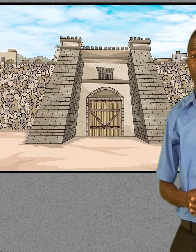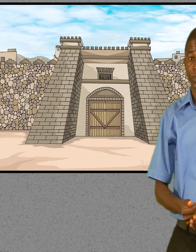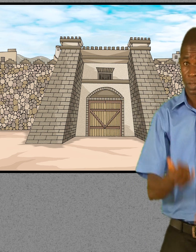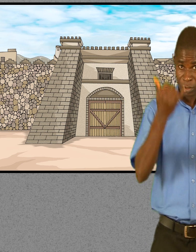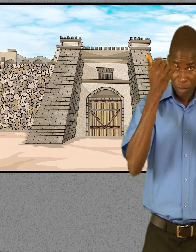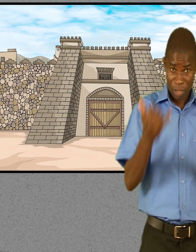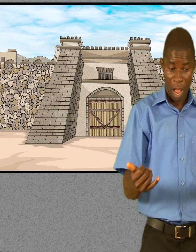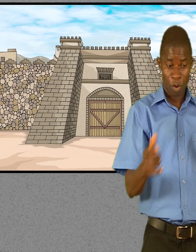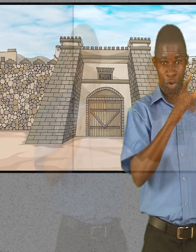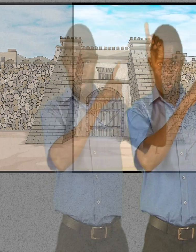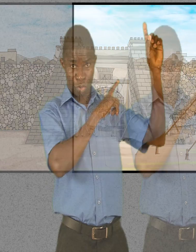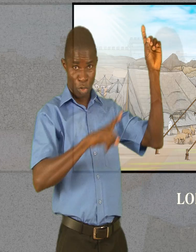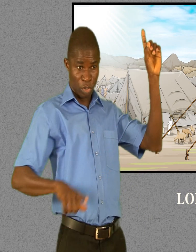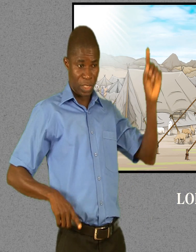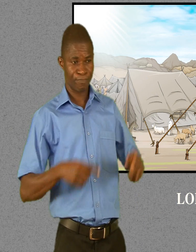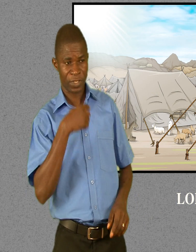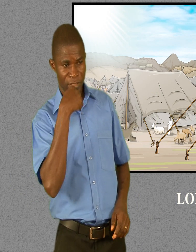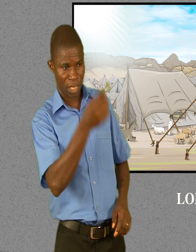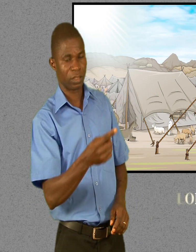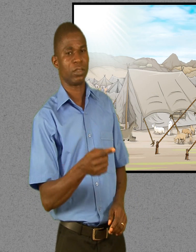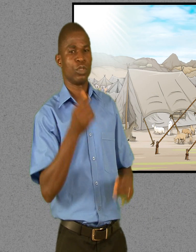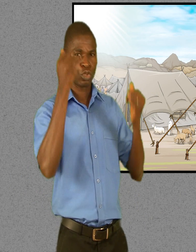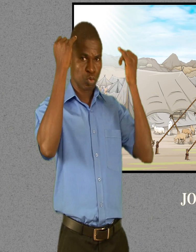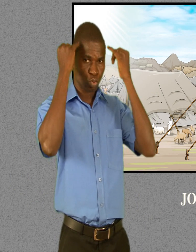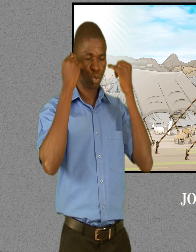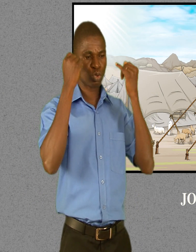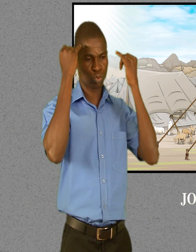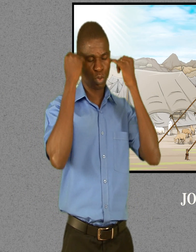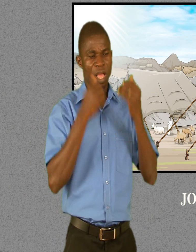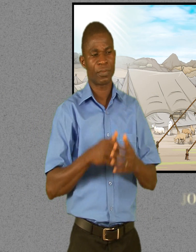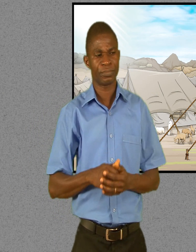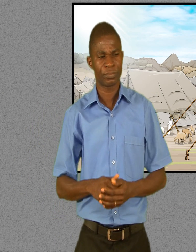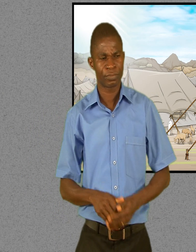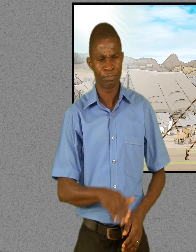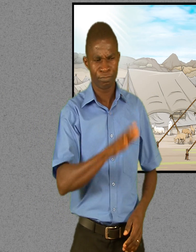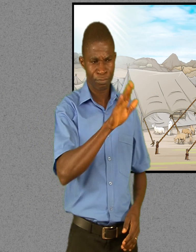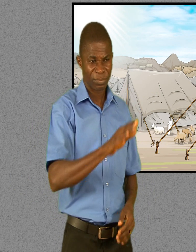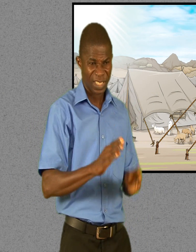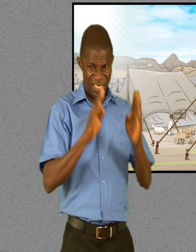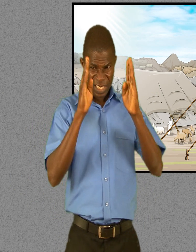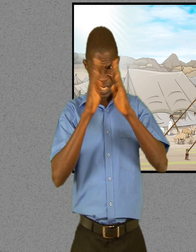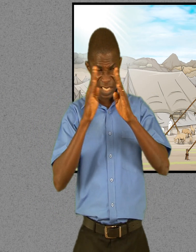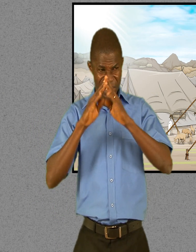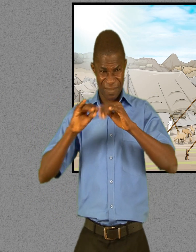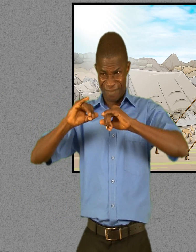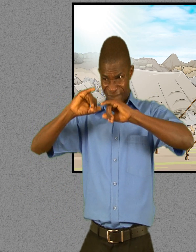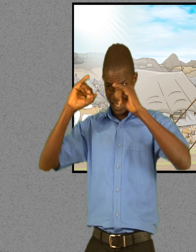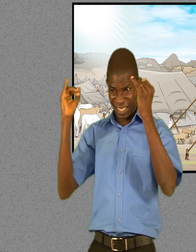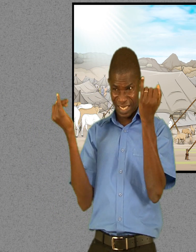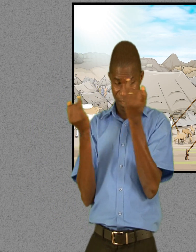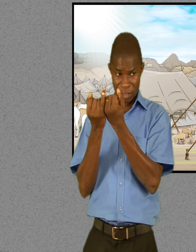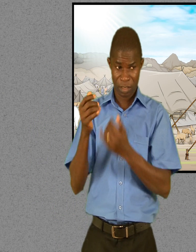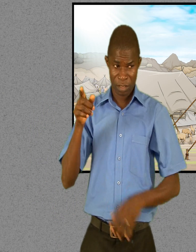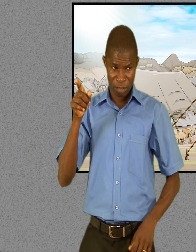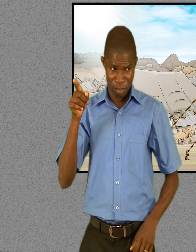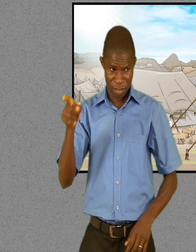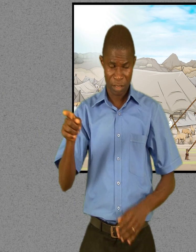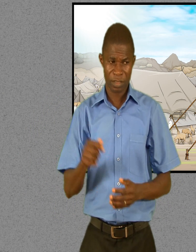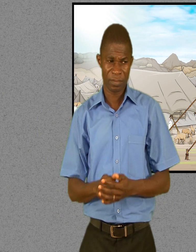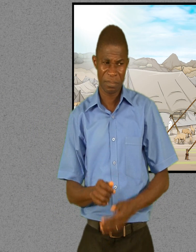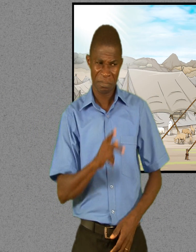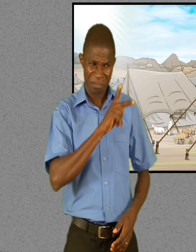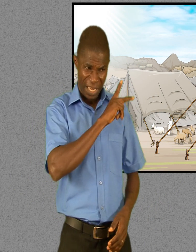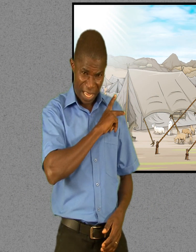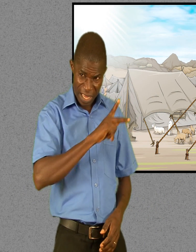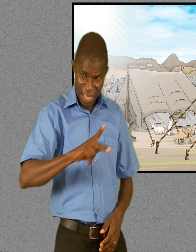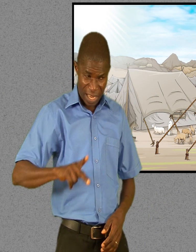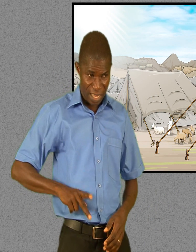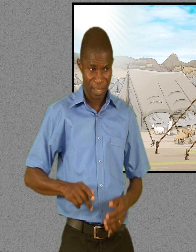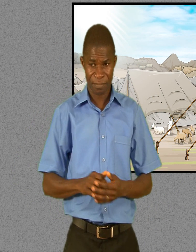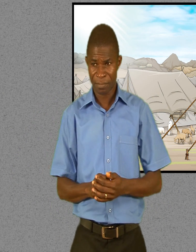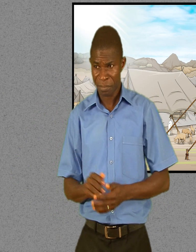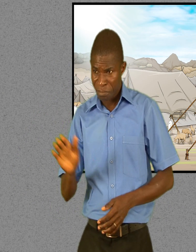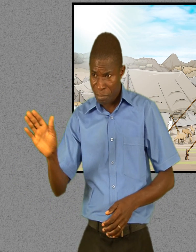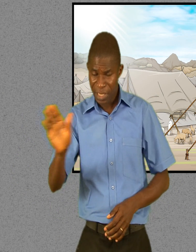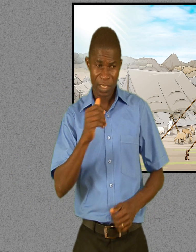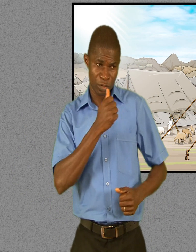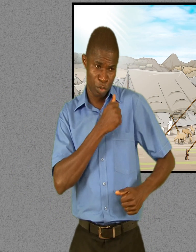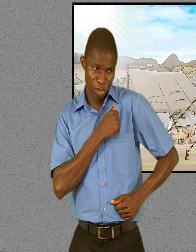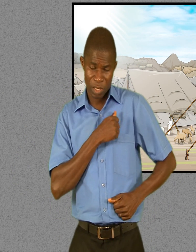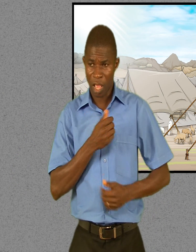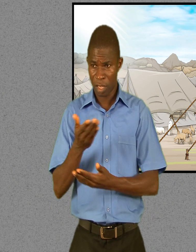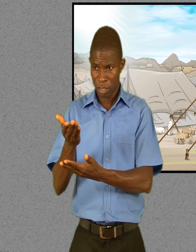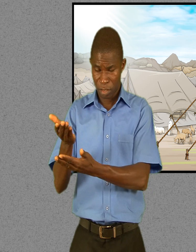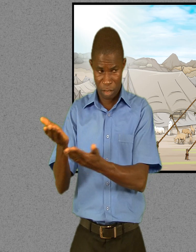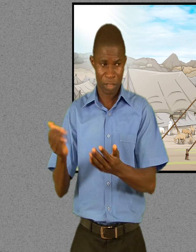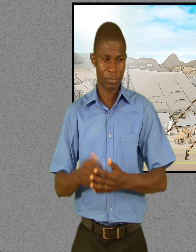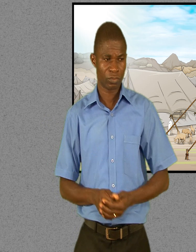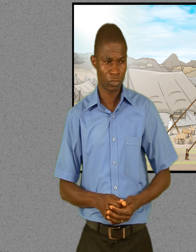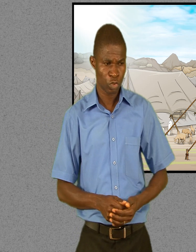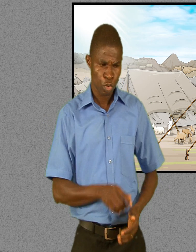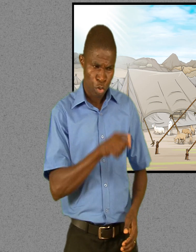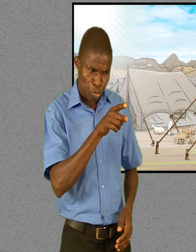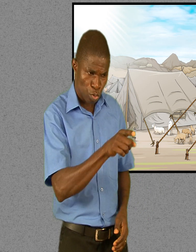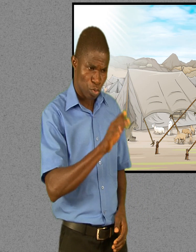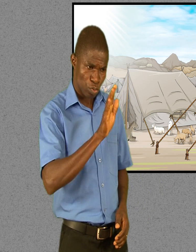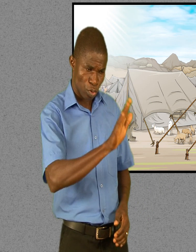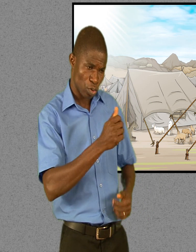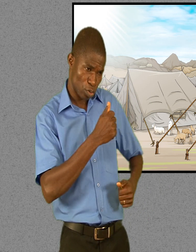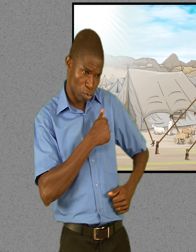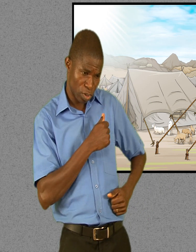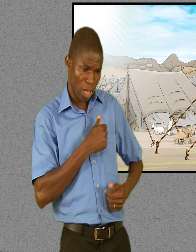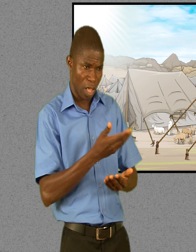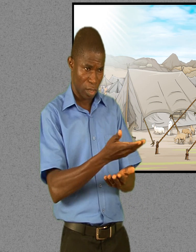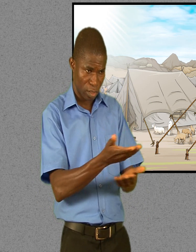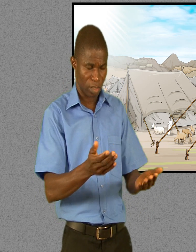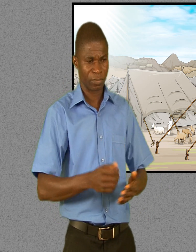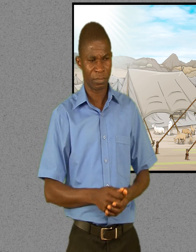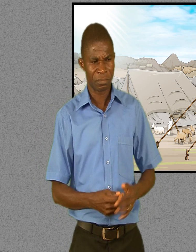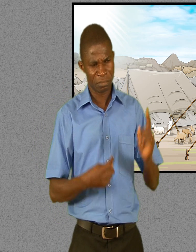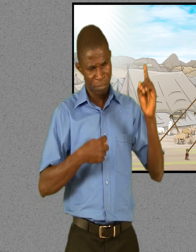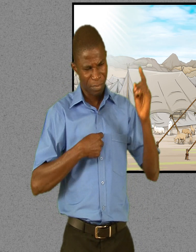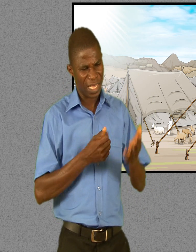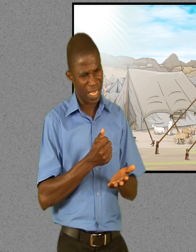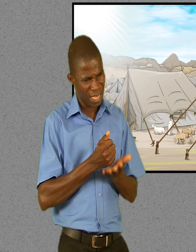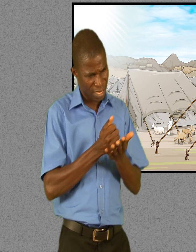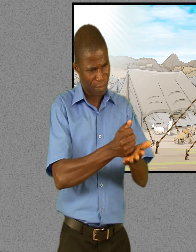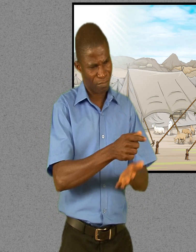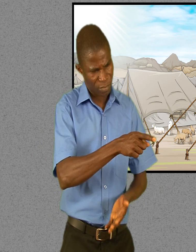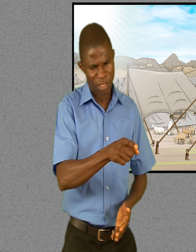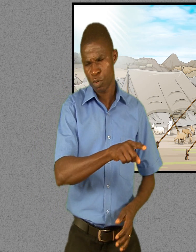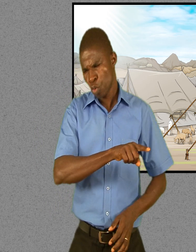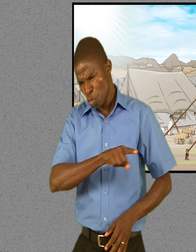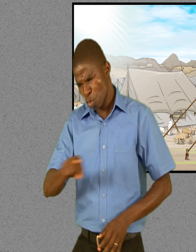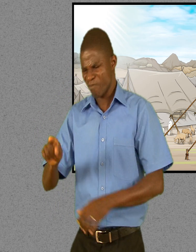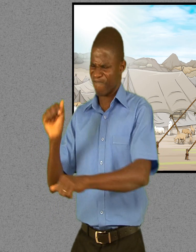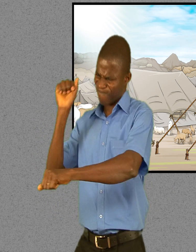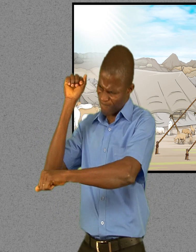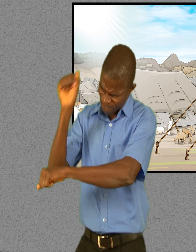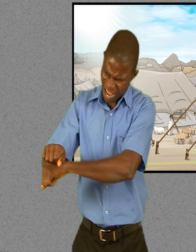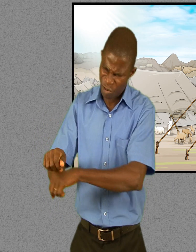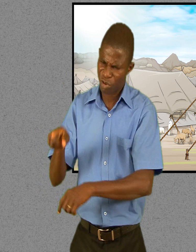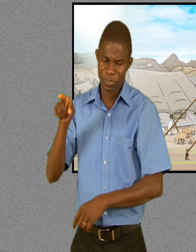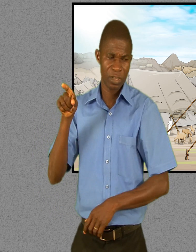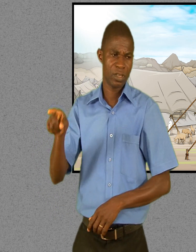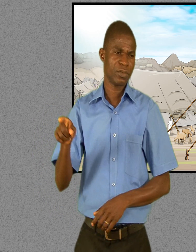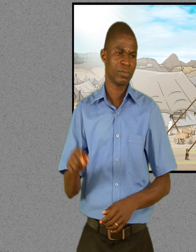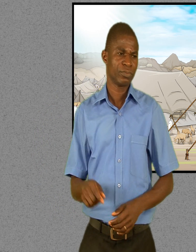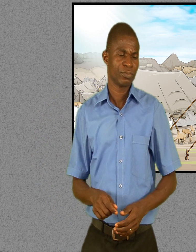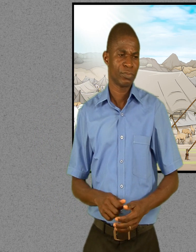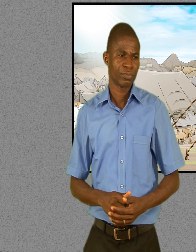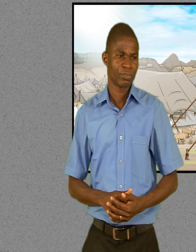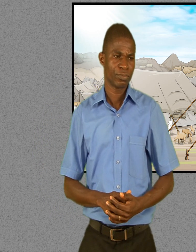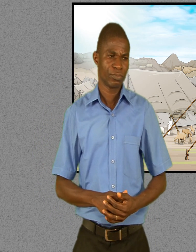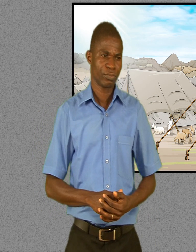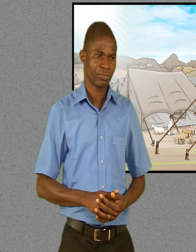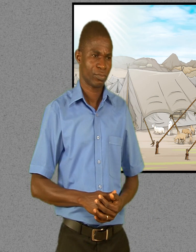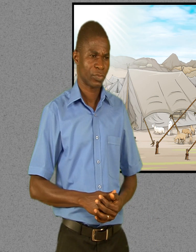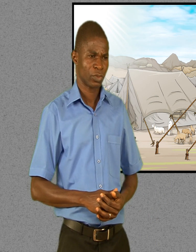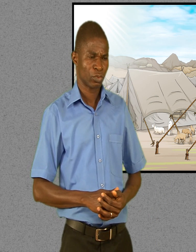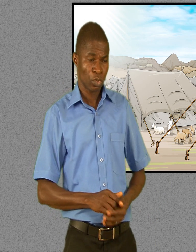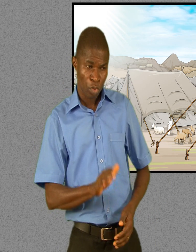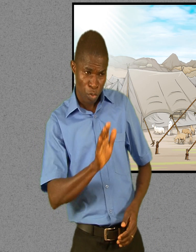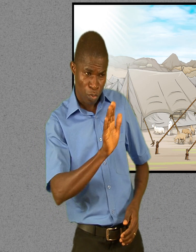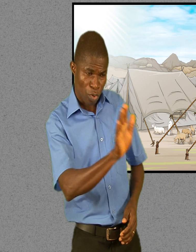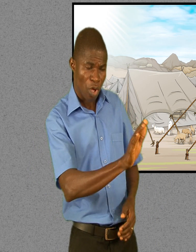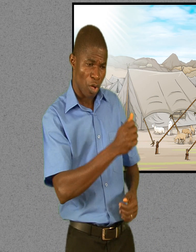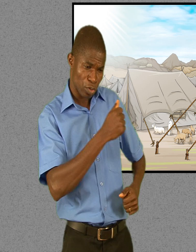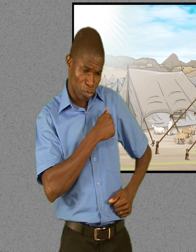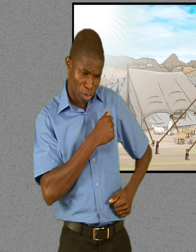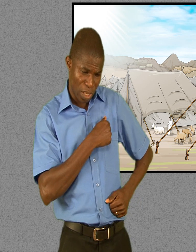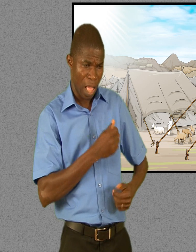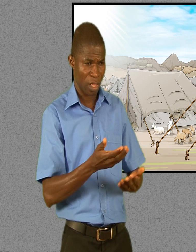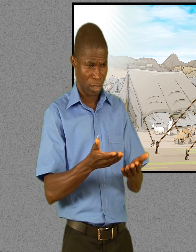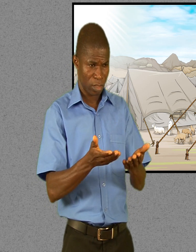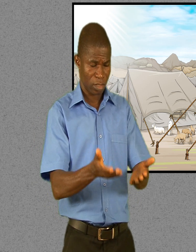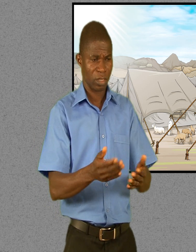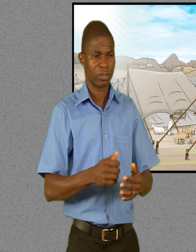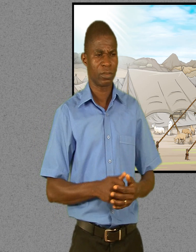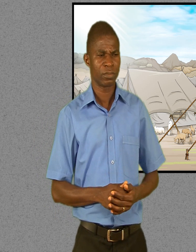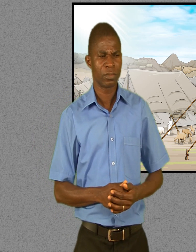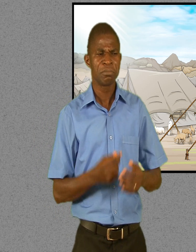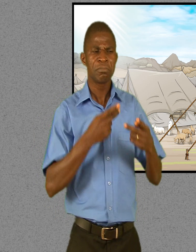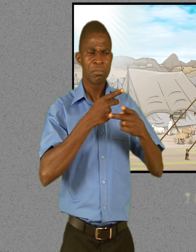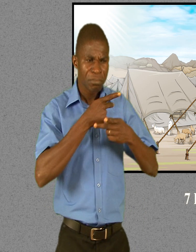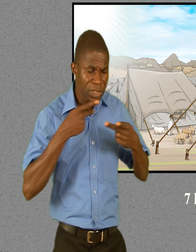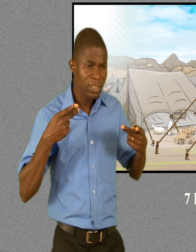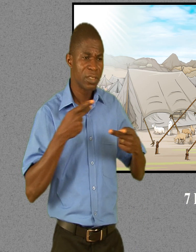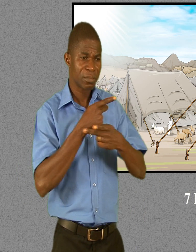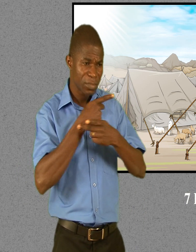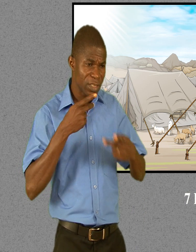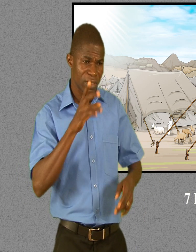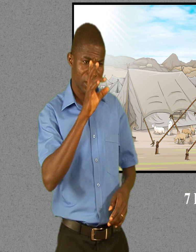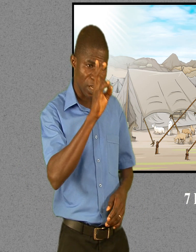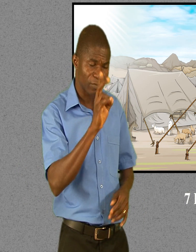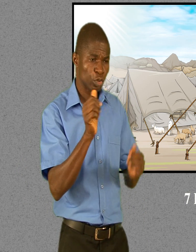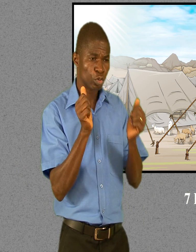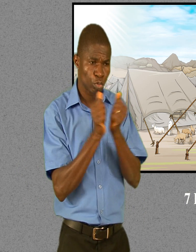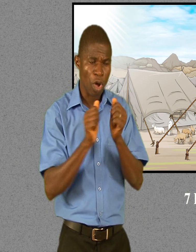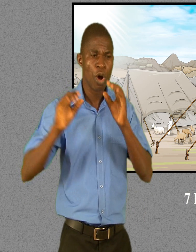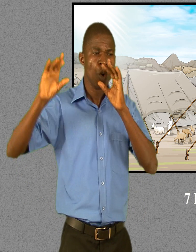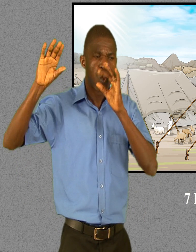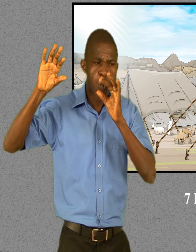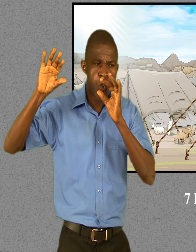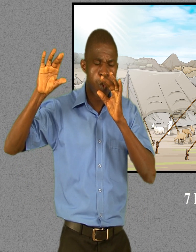And the LORD said to Joshua, “Behold, I have delivered Jericho into your hand, along with its king and its mighty men of valor. March around the city with all the men of war, circling the city one time. Do this for six days.